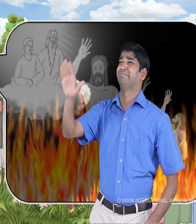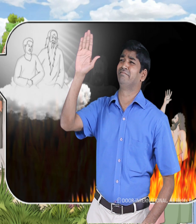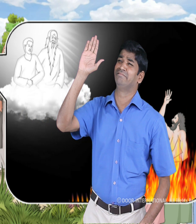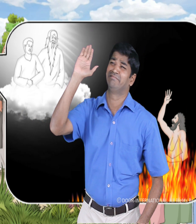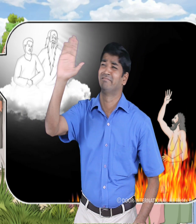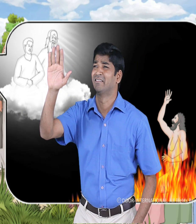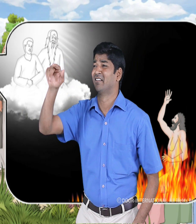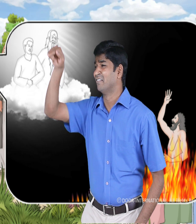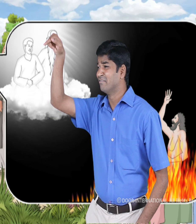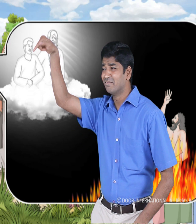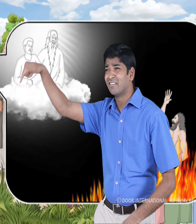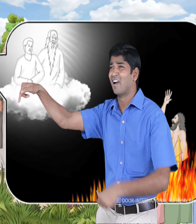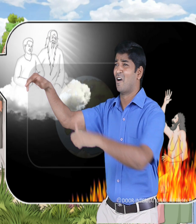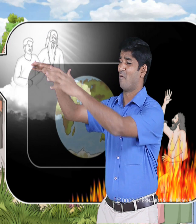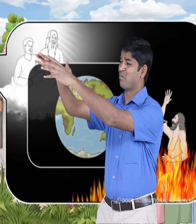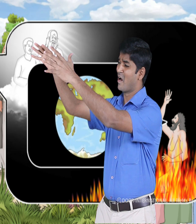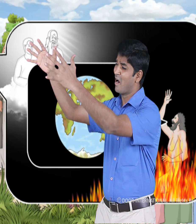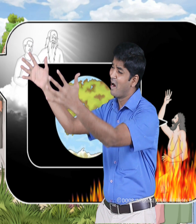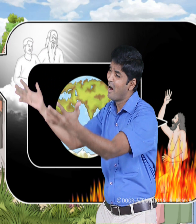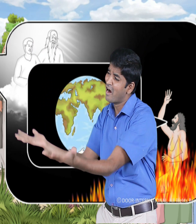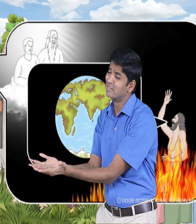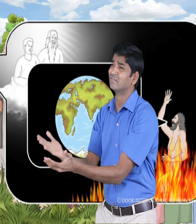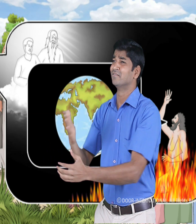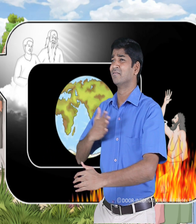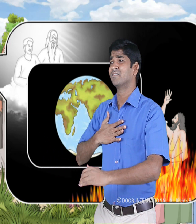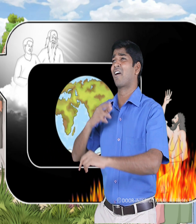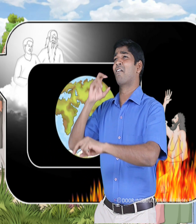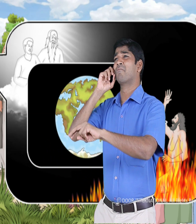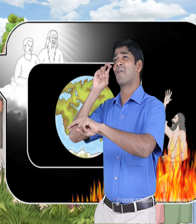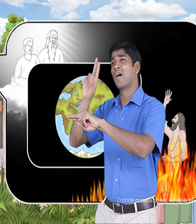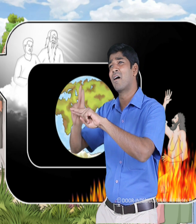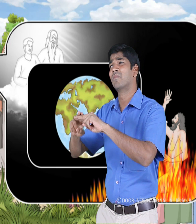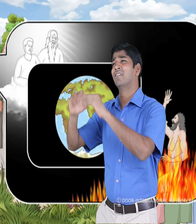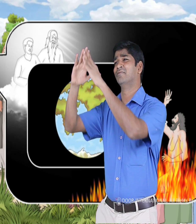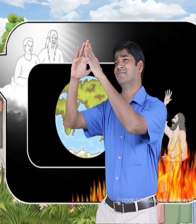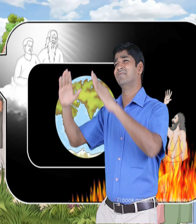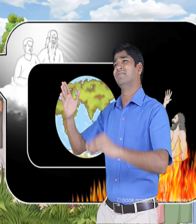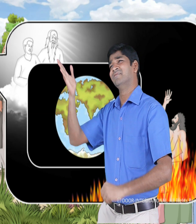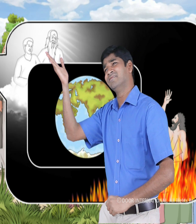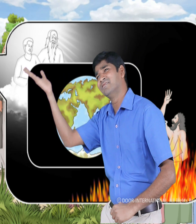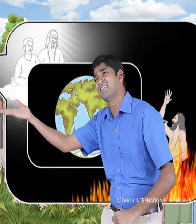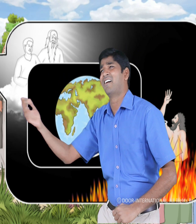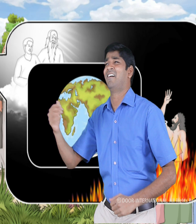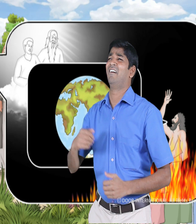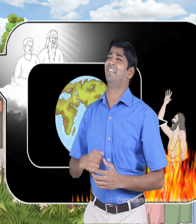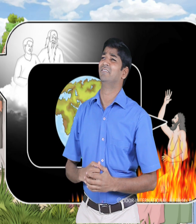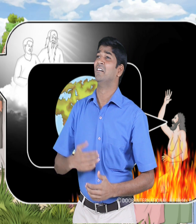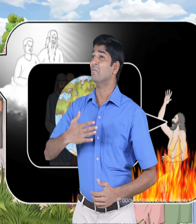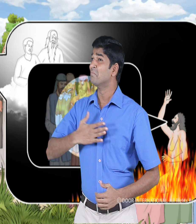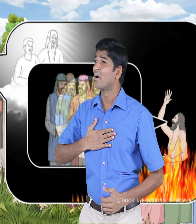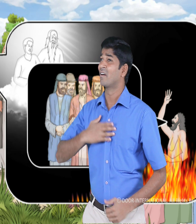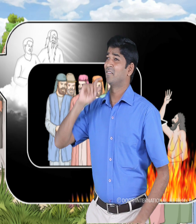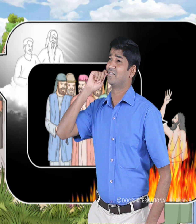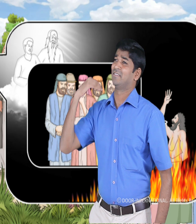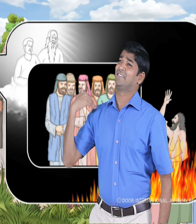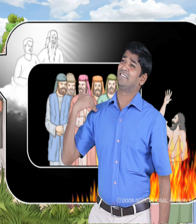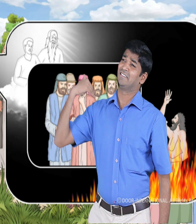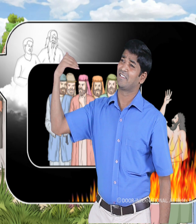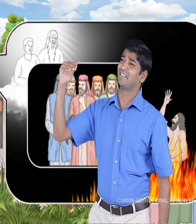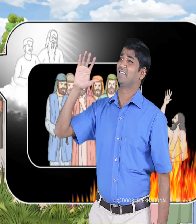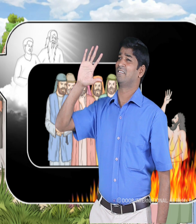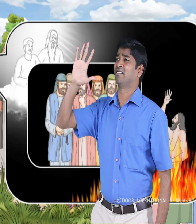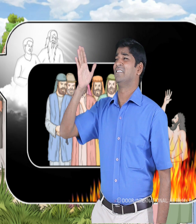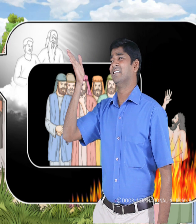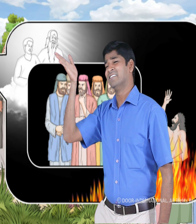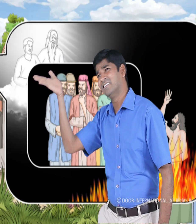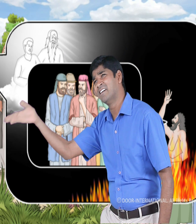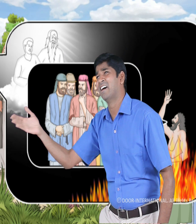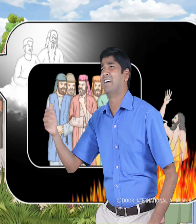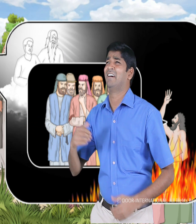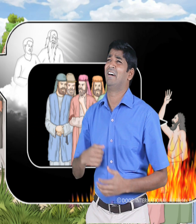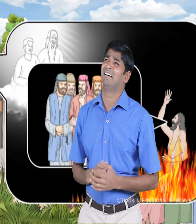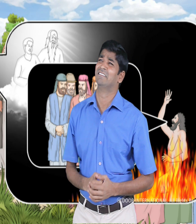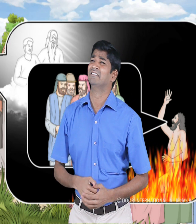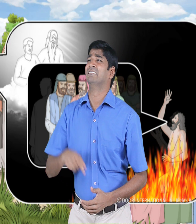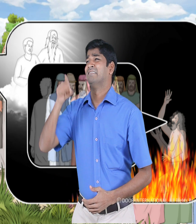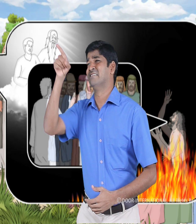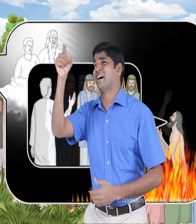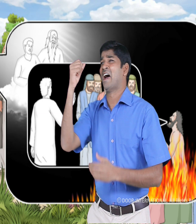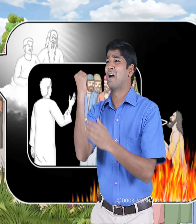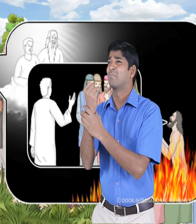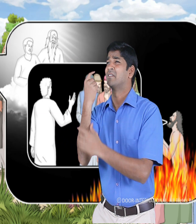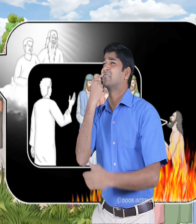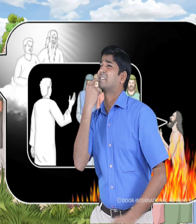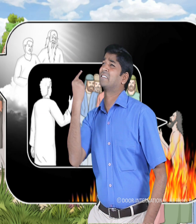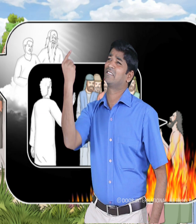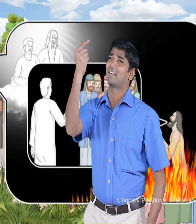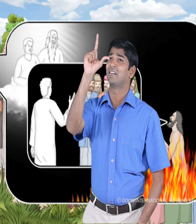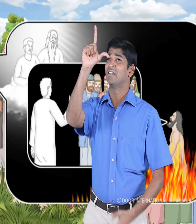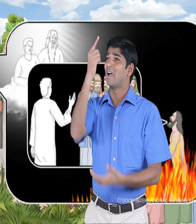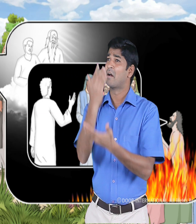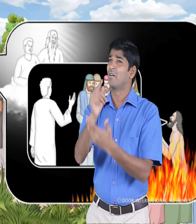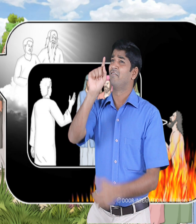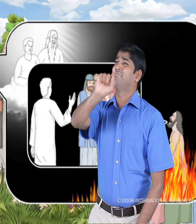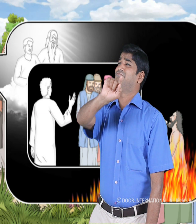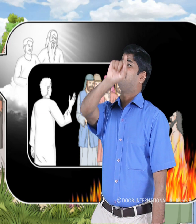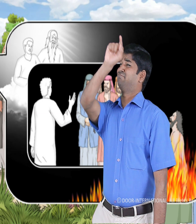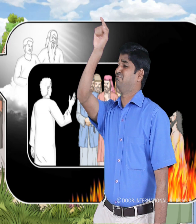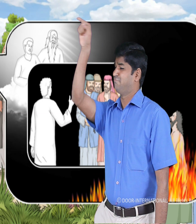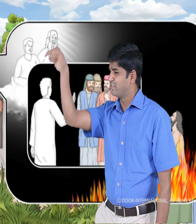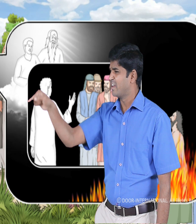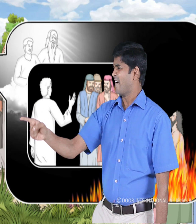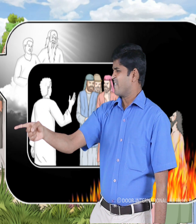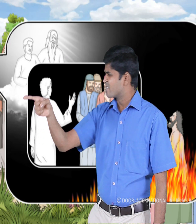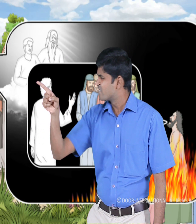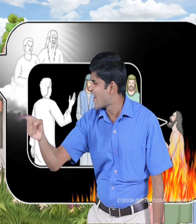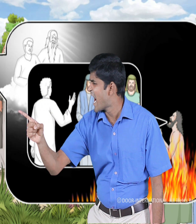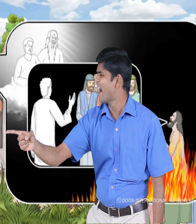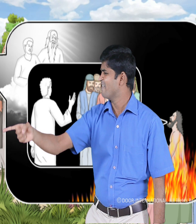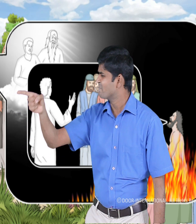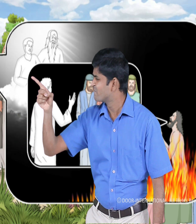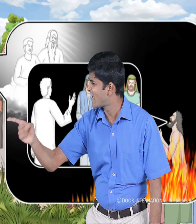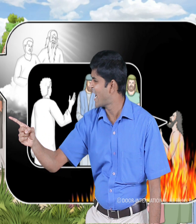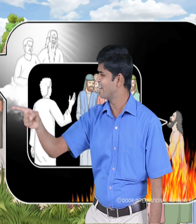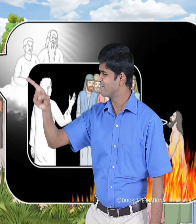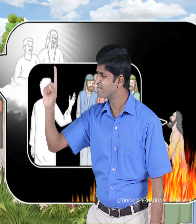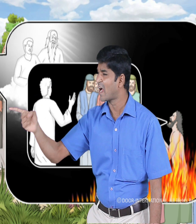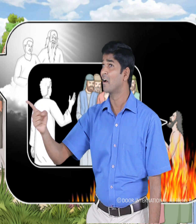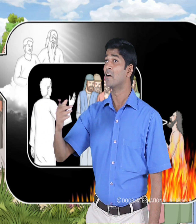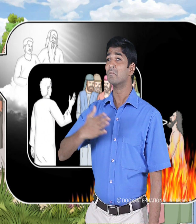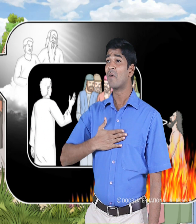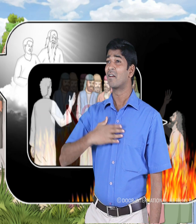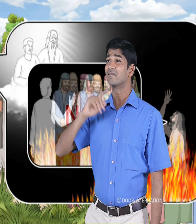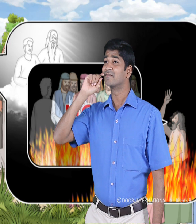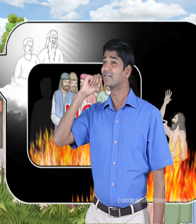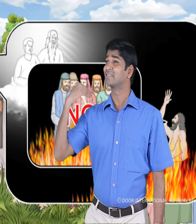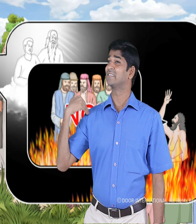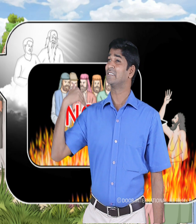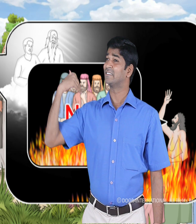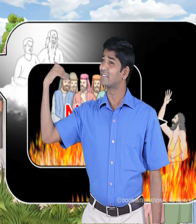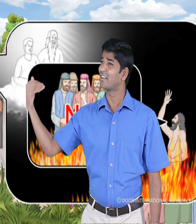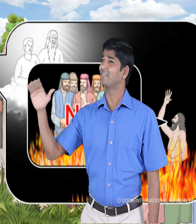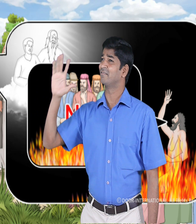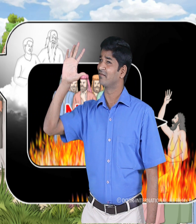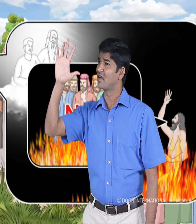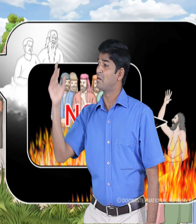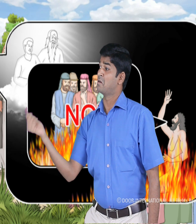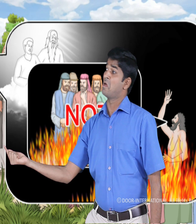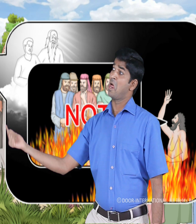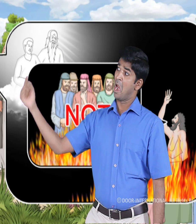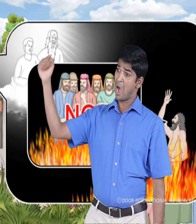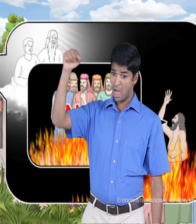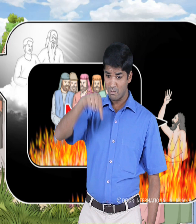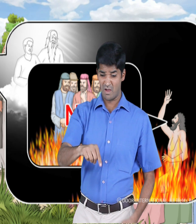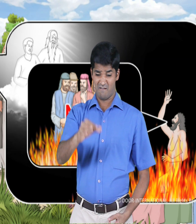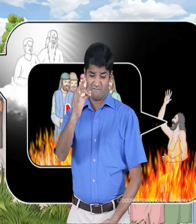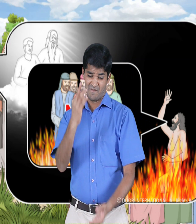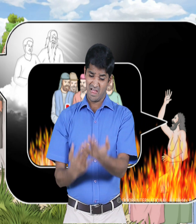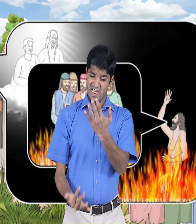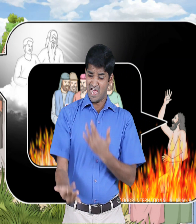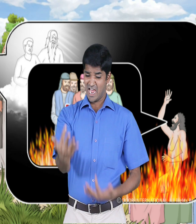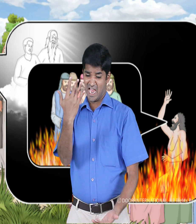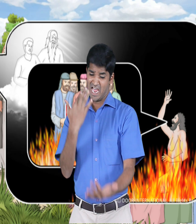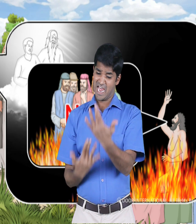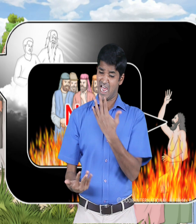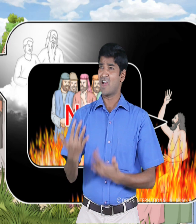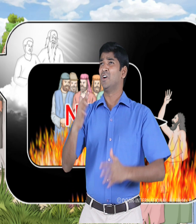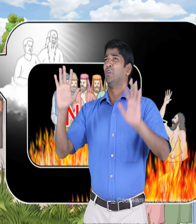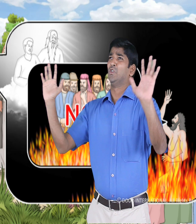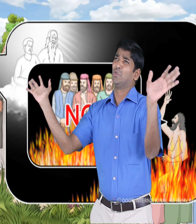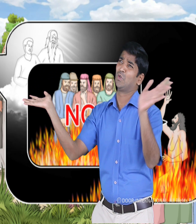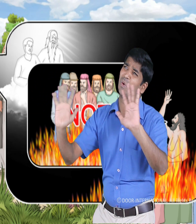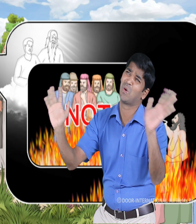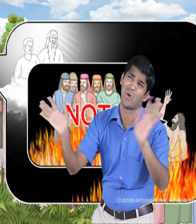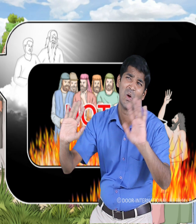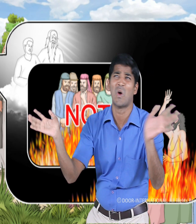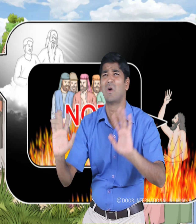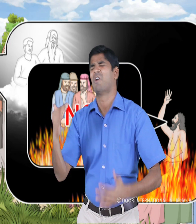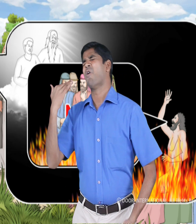‘Then I beg you, father,’ he said, ‘send Lazarus to my father’s house, for I have five brothers.